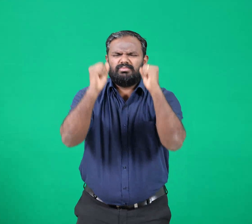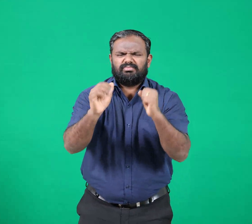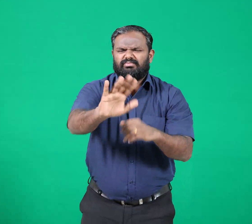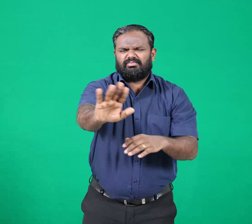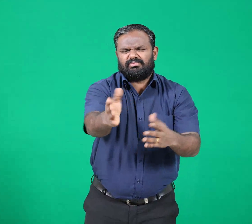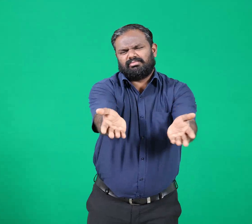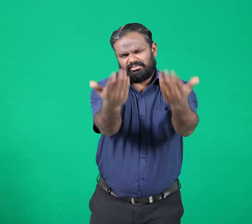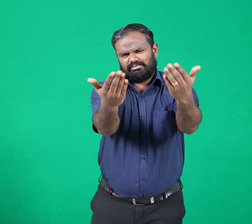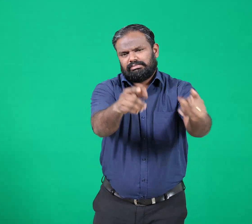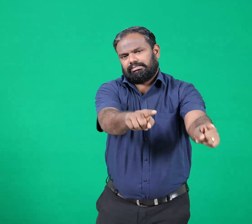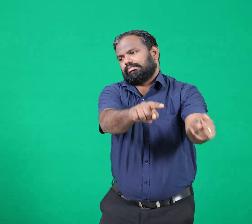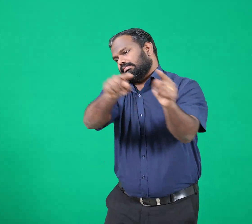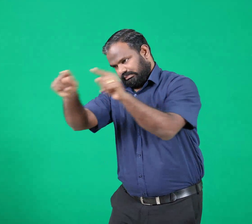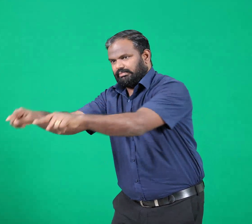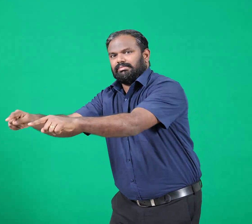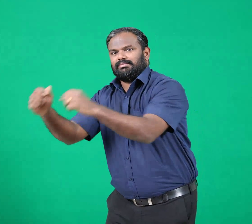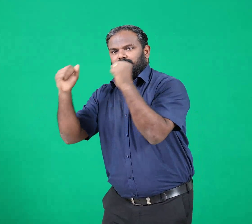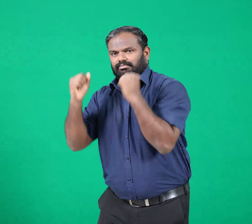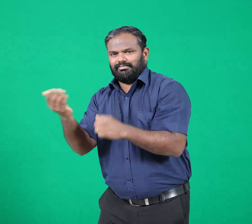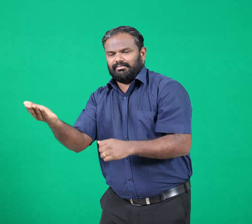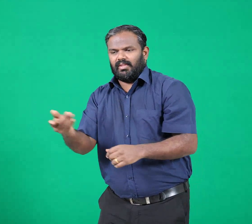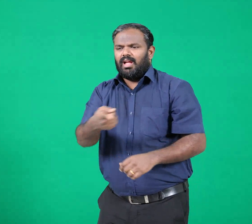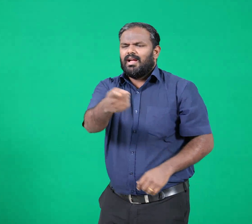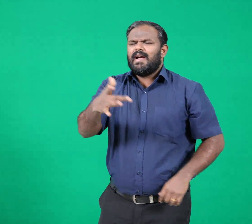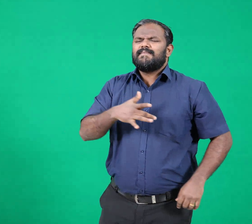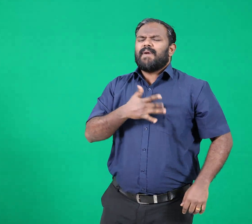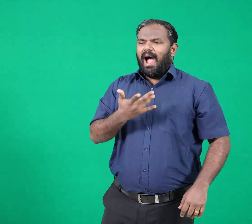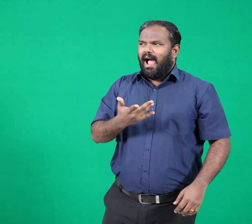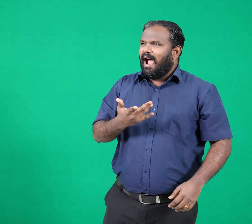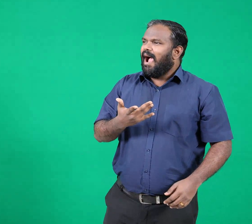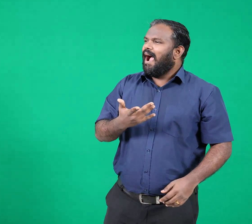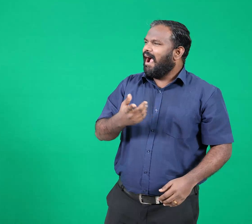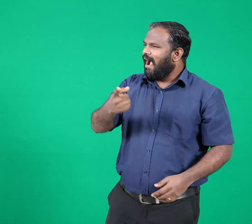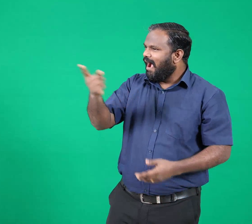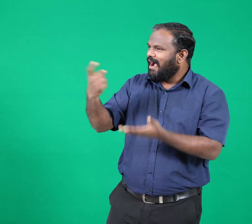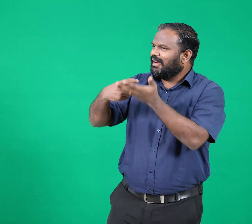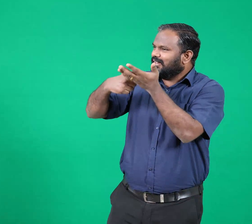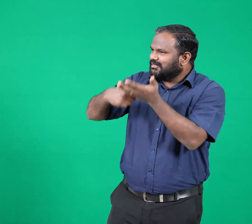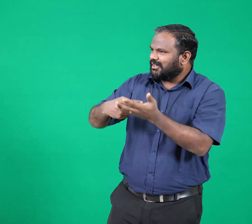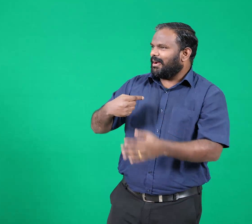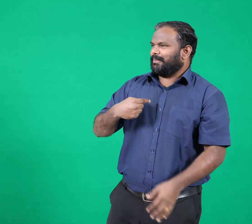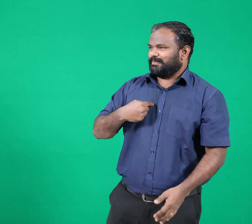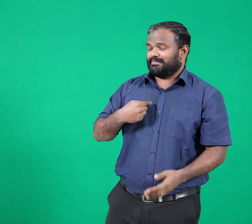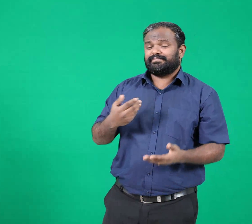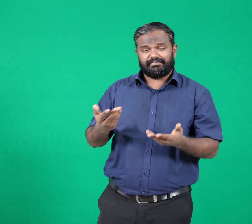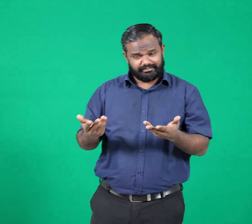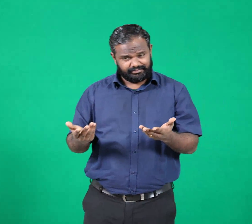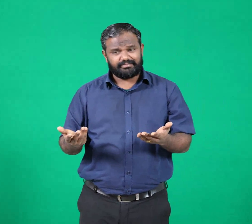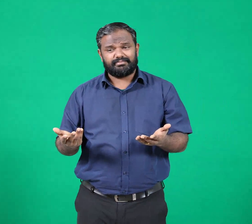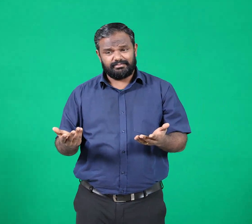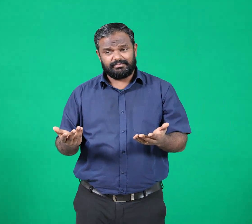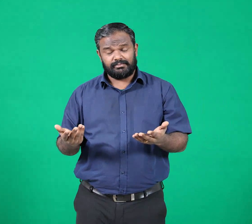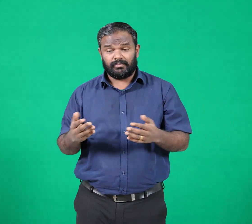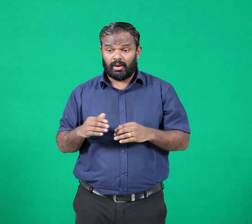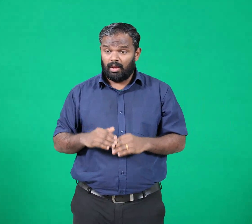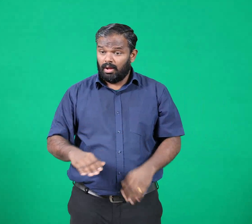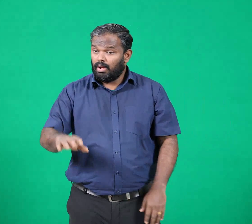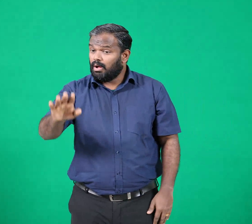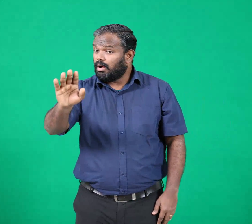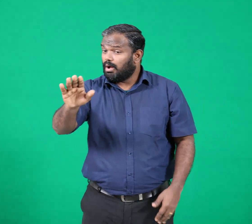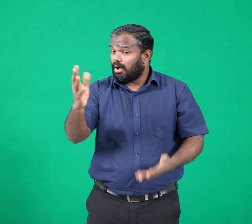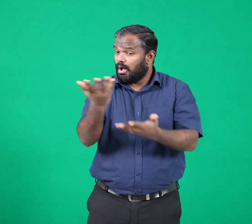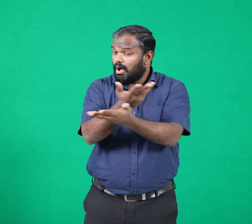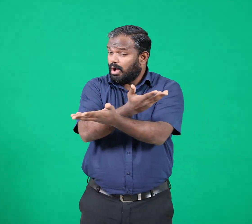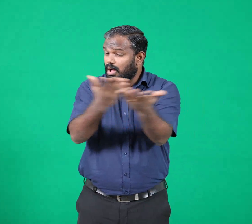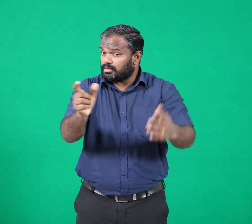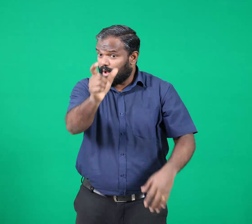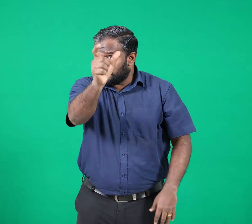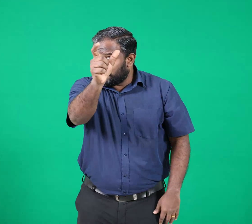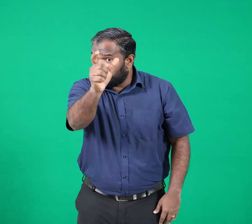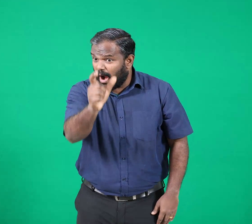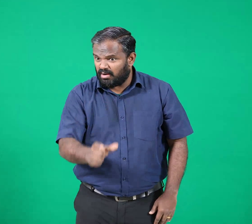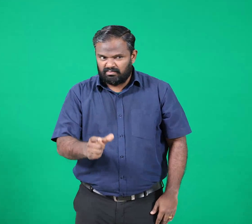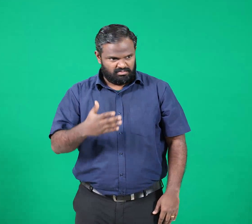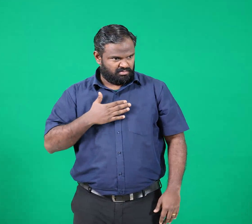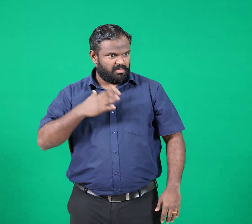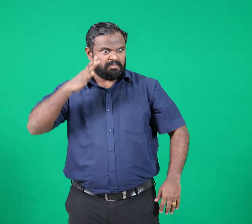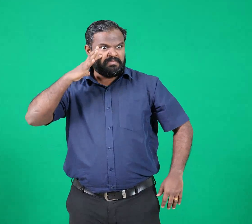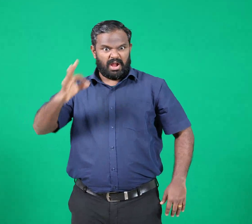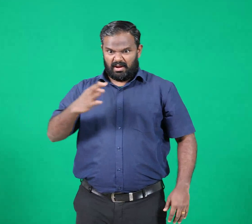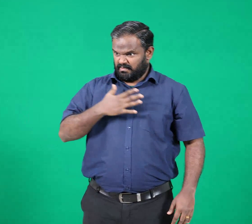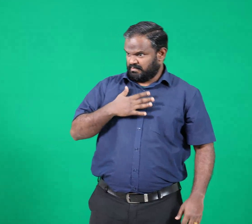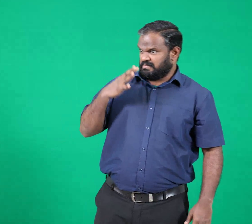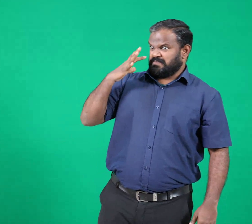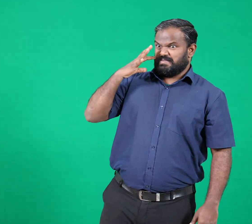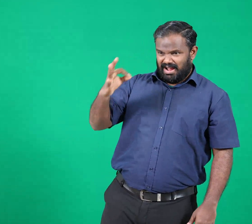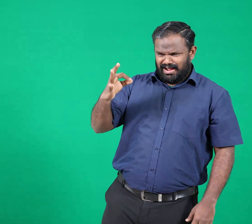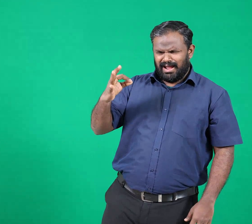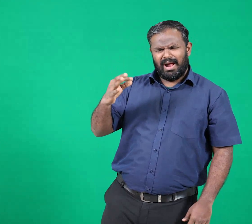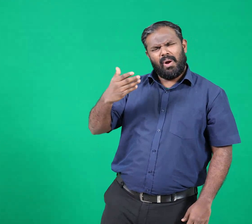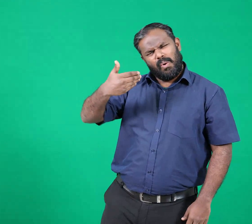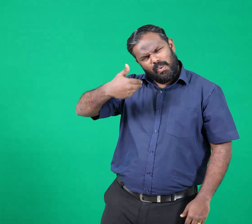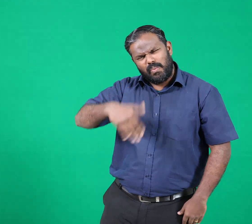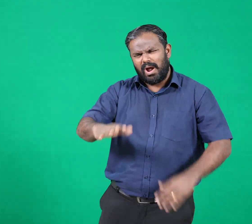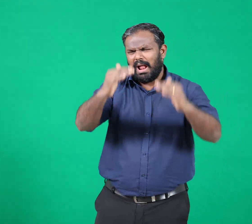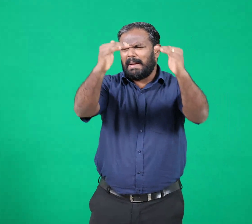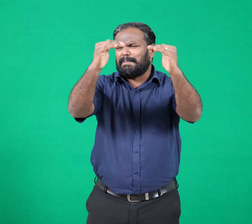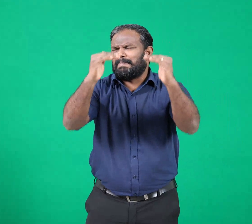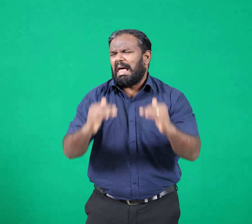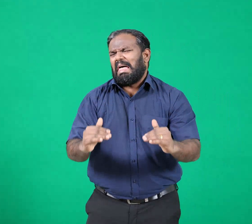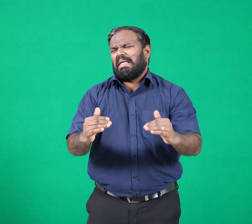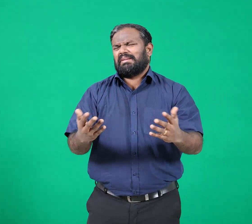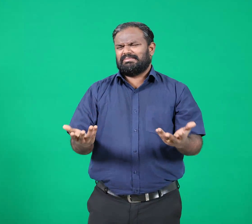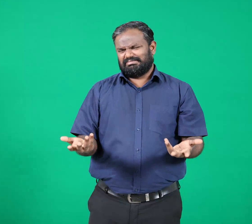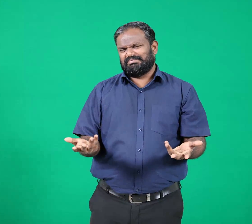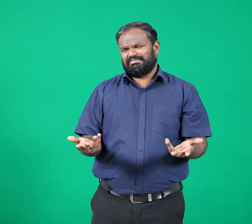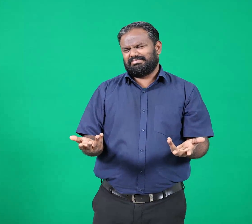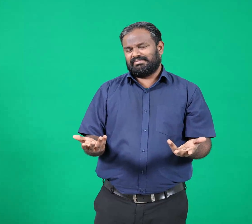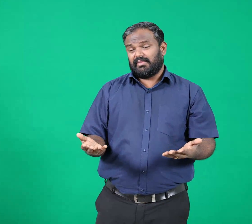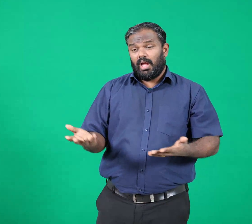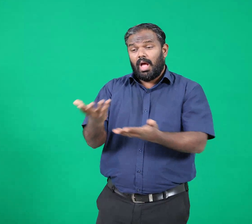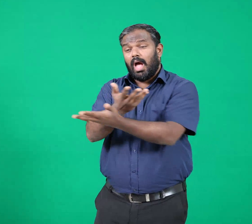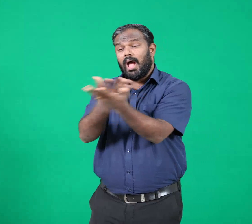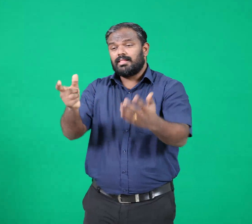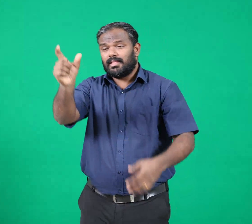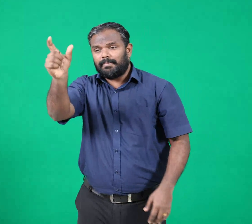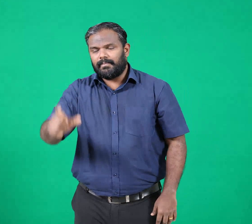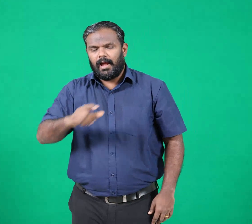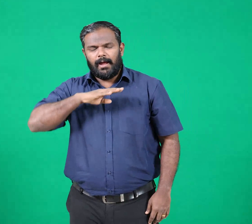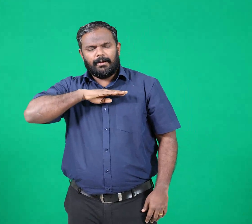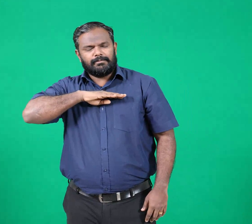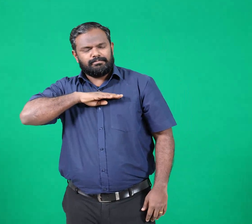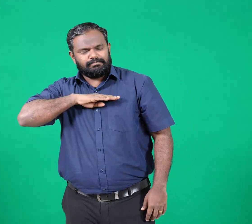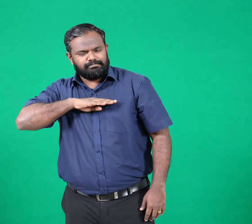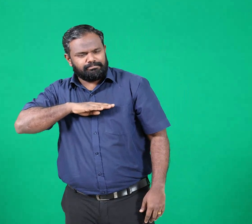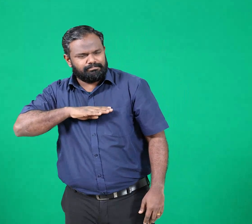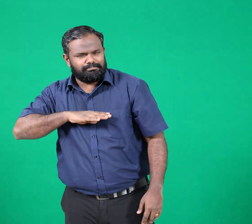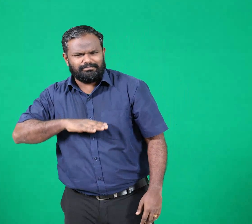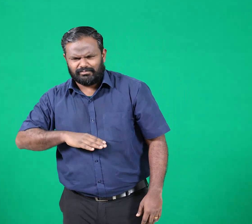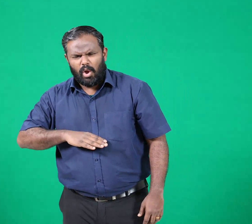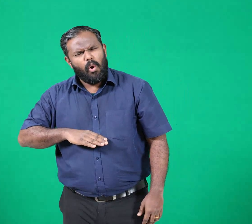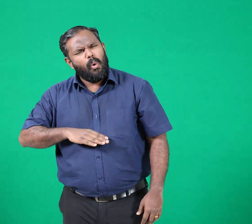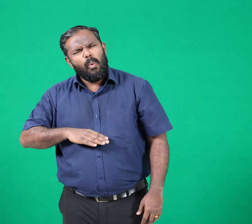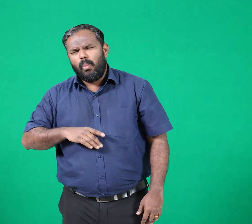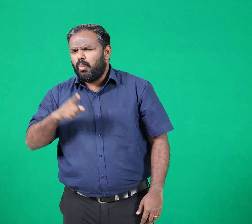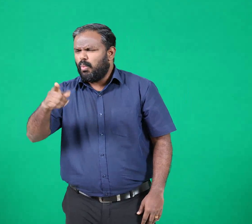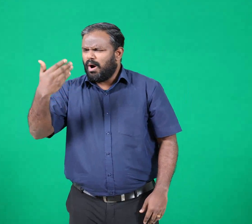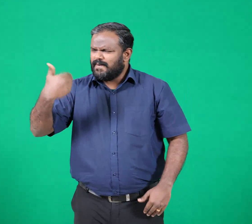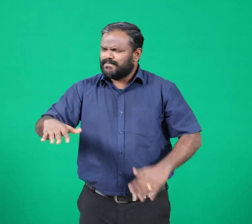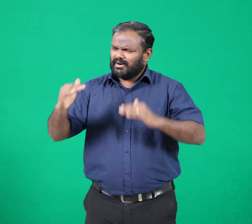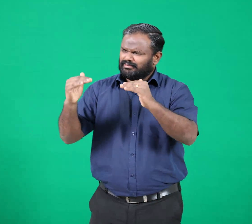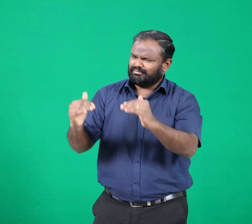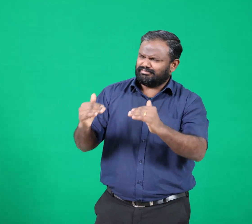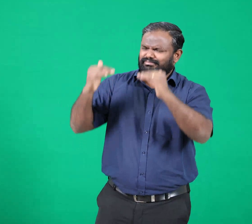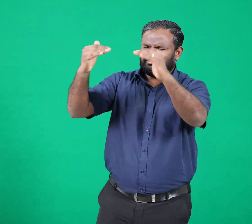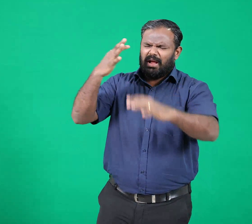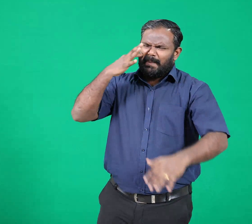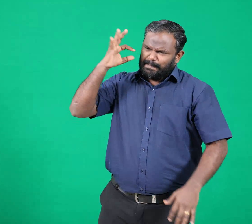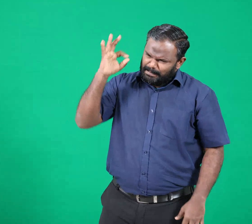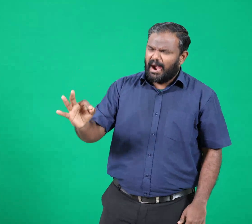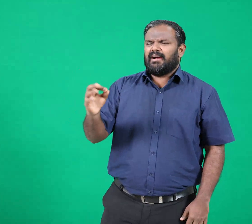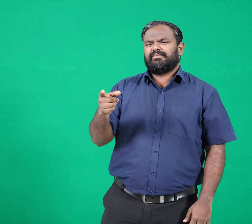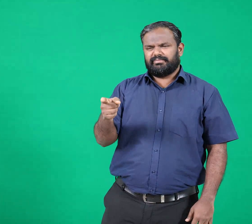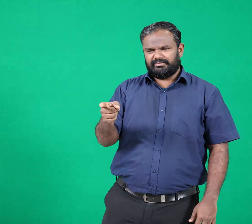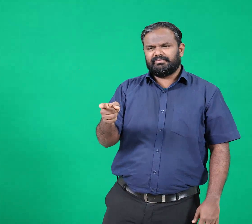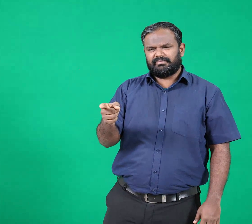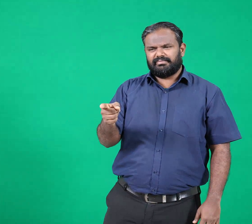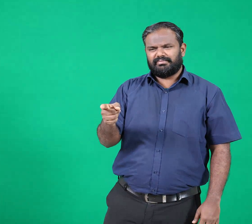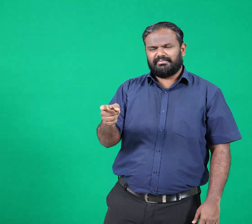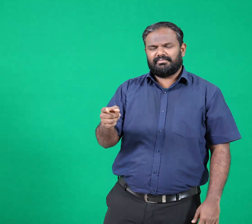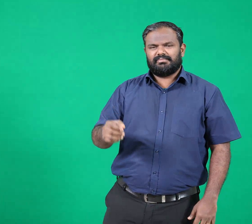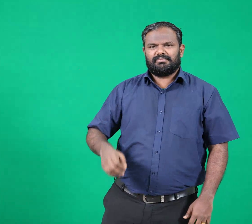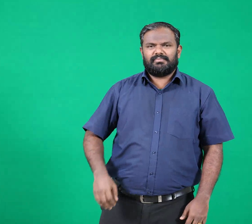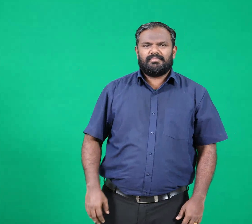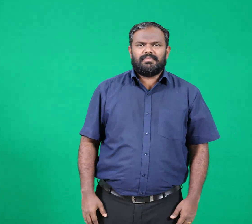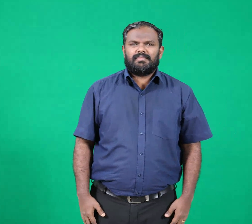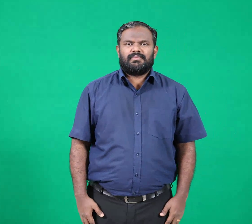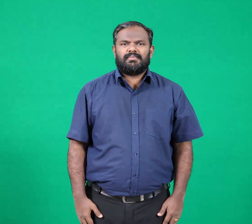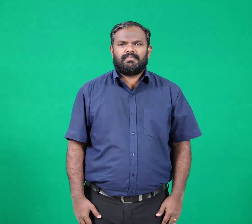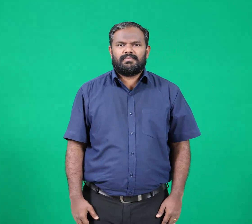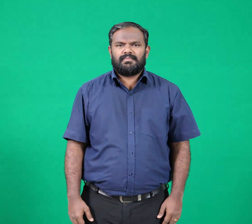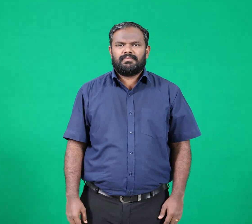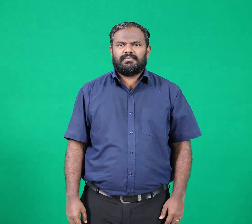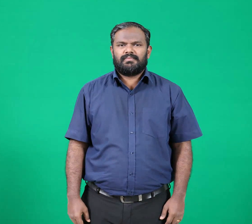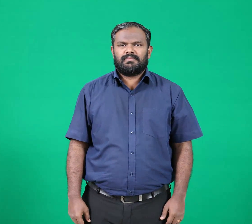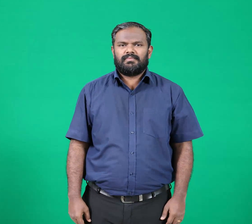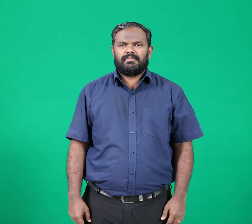Then you will be honored in front of everyone at the table with you. For everyone who exalts himself will be humbled, and the one who humbles himself will be exalted."